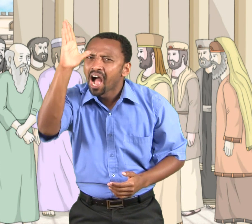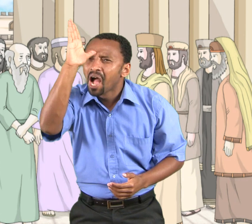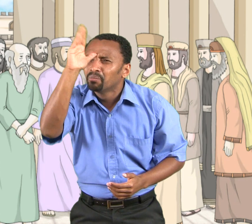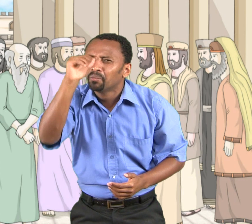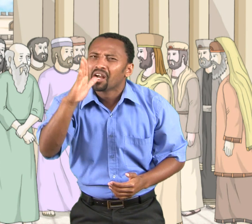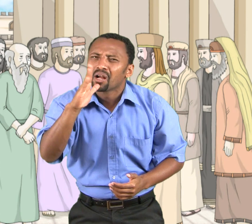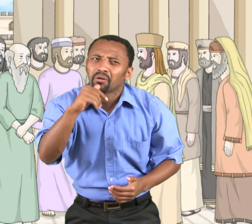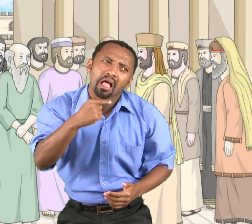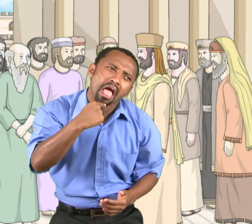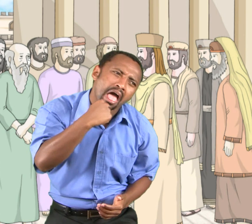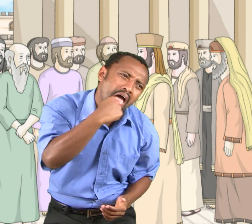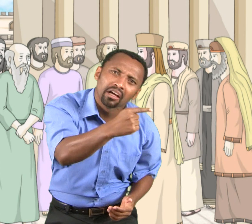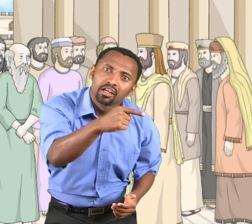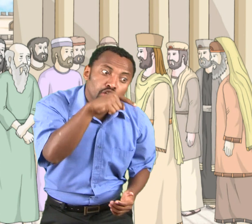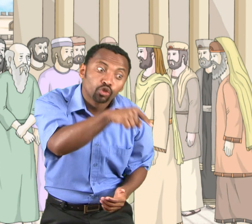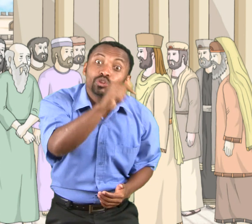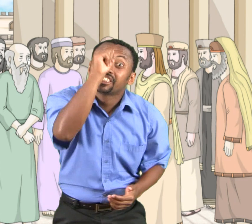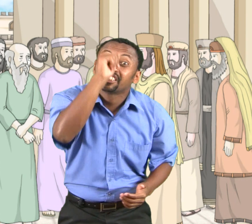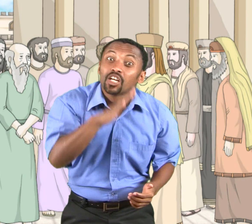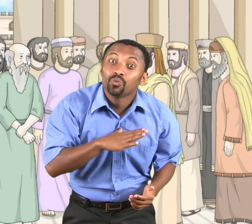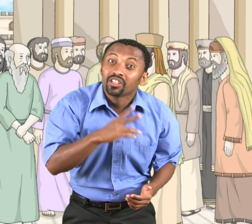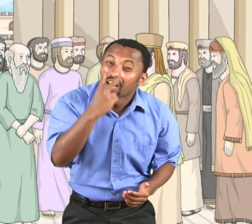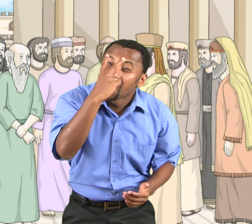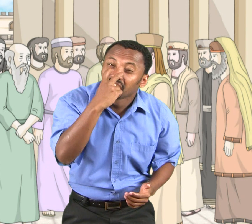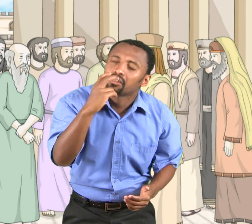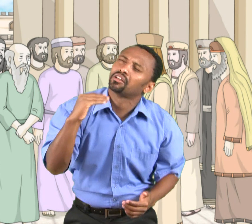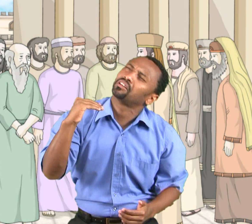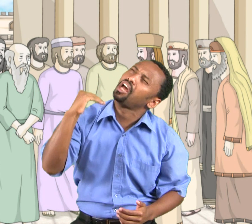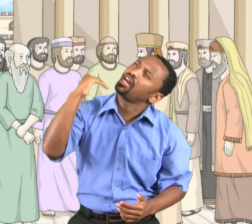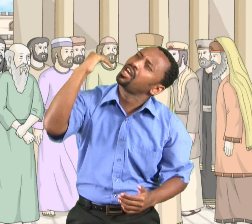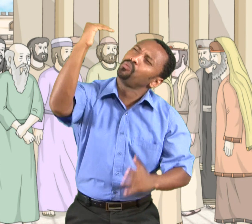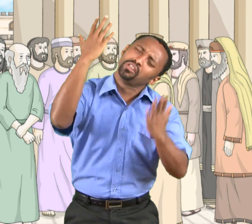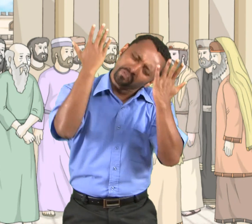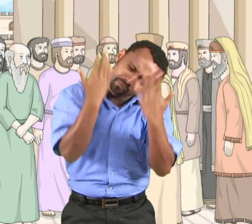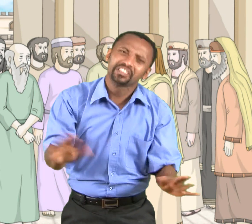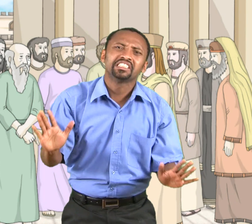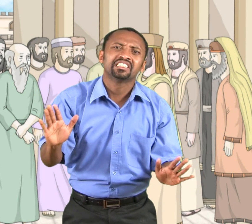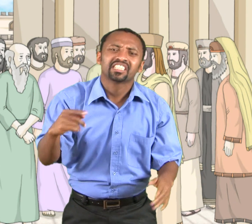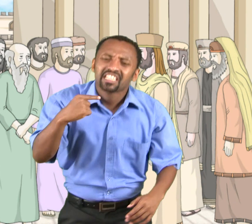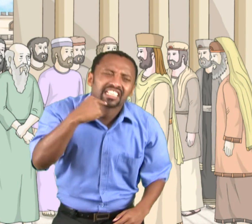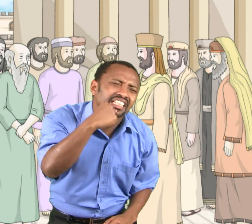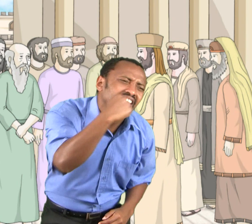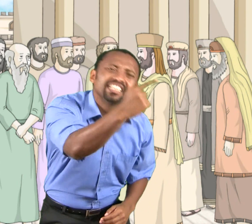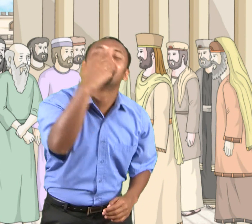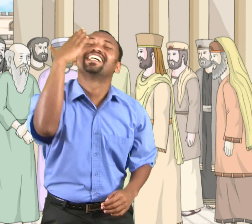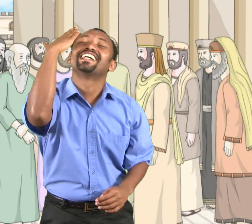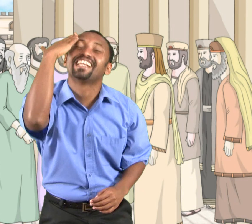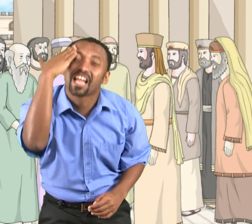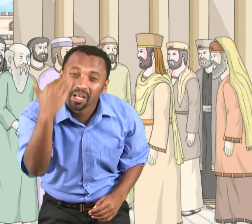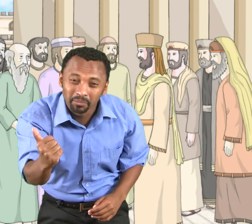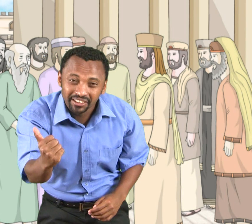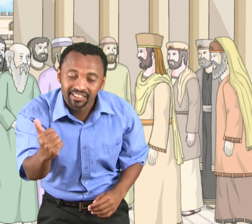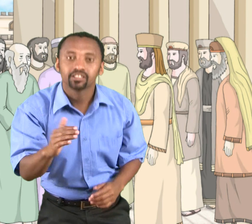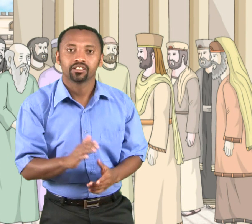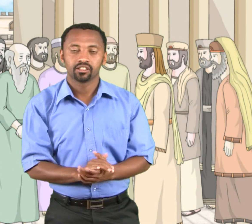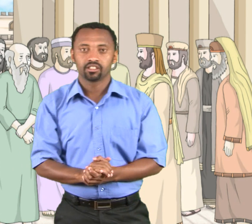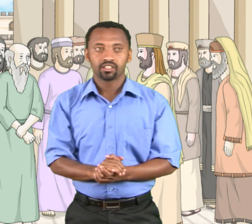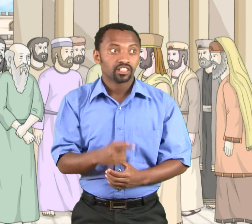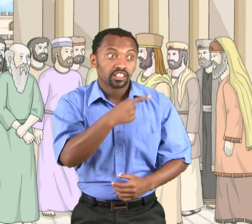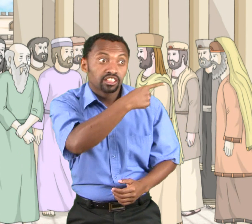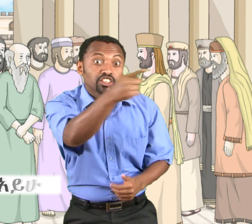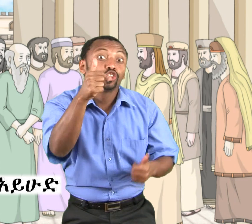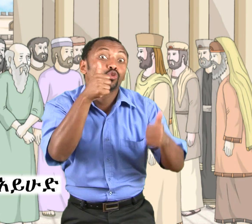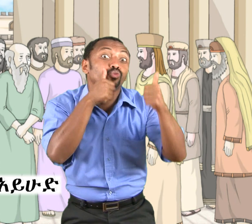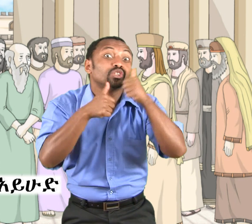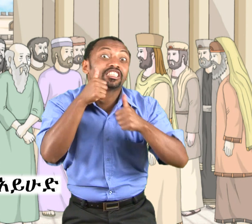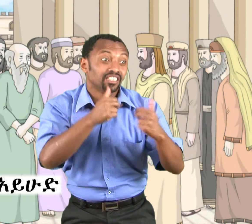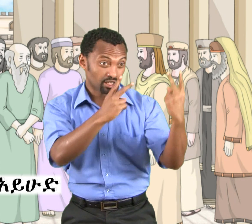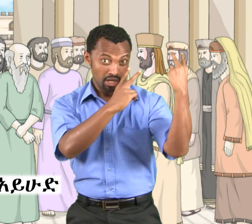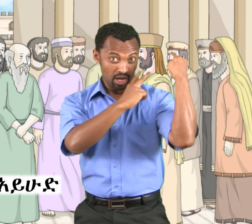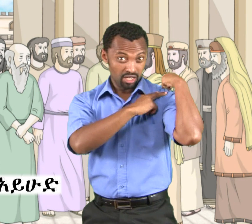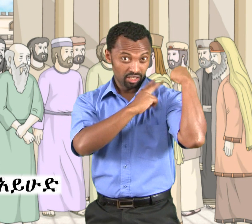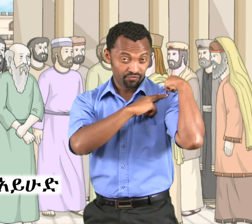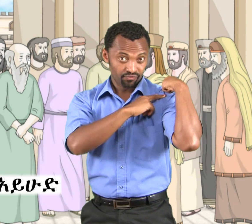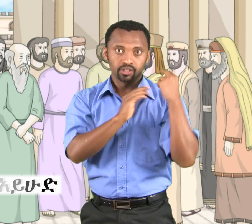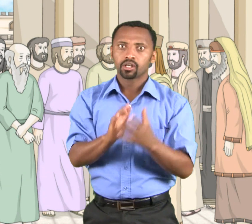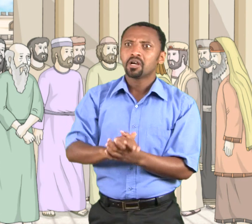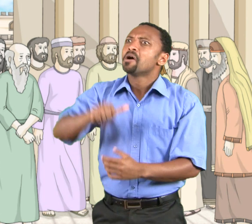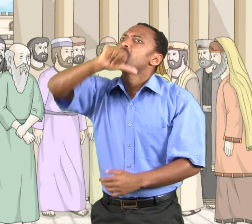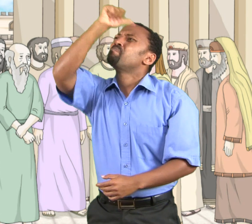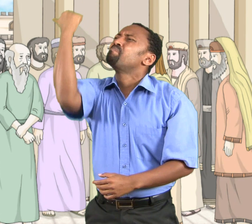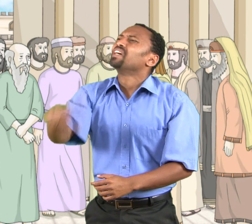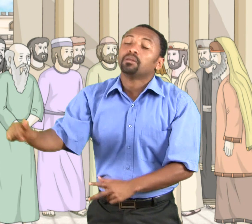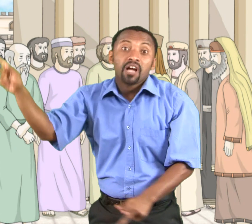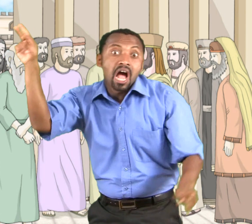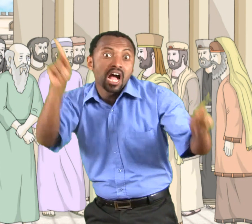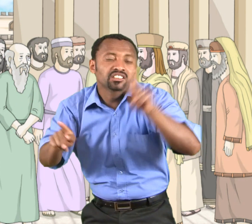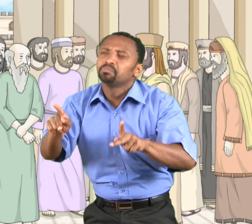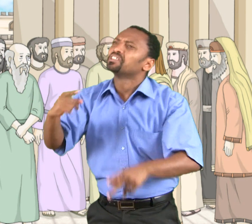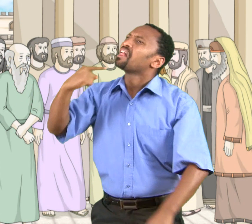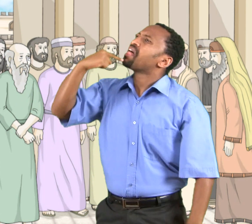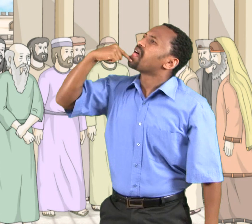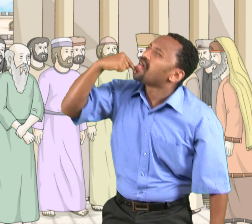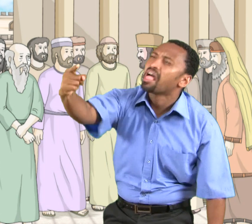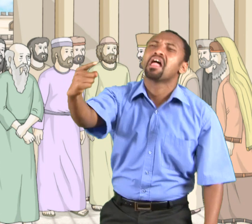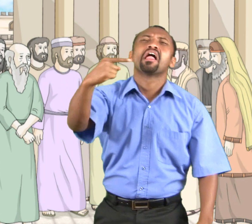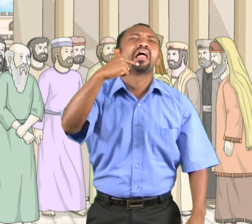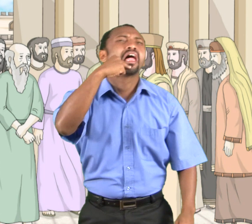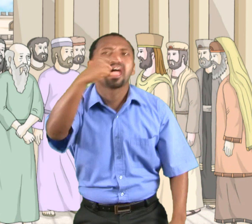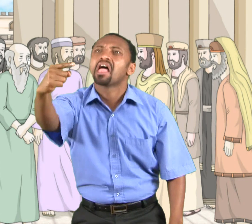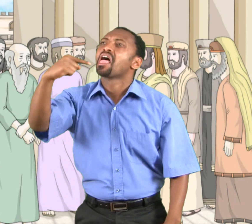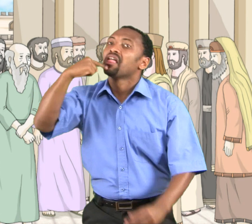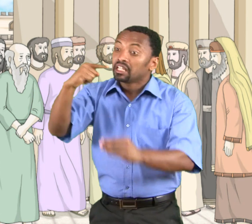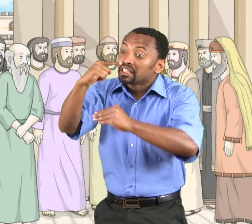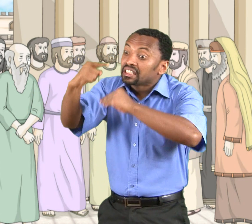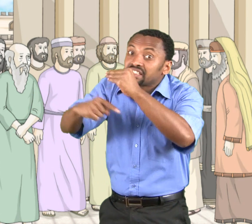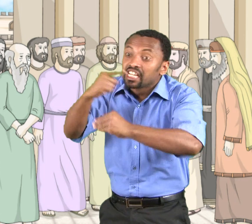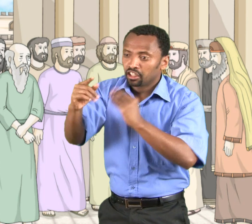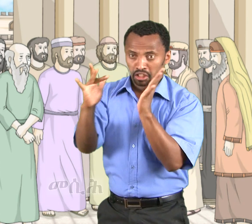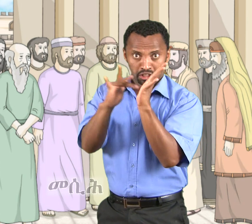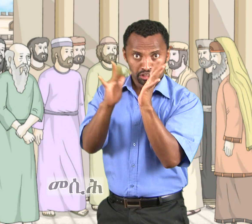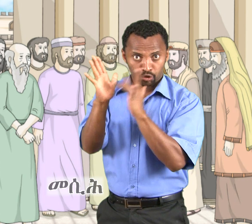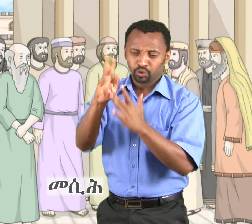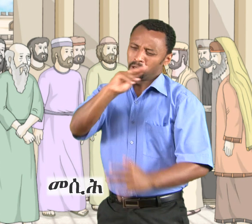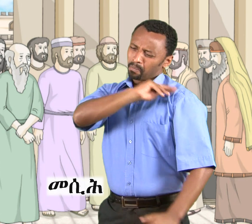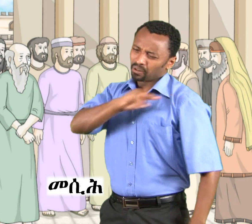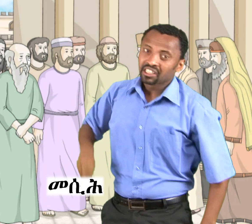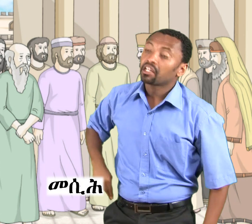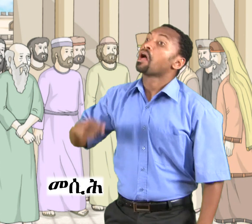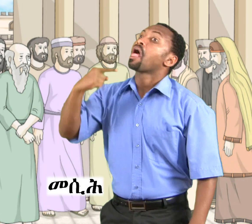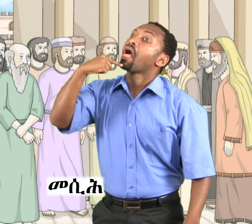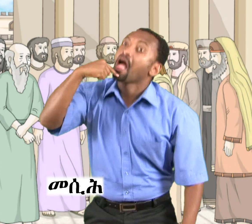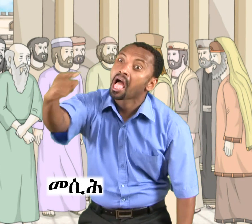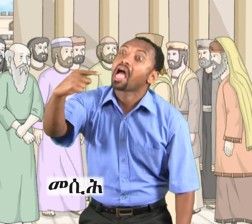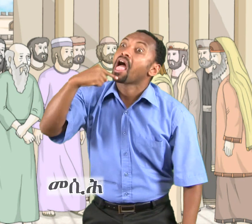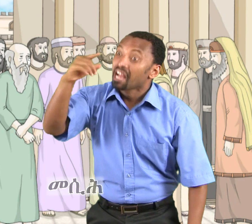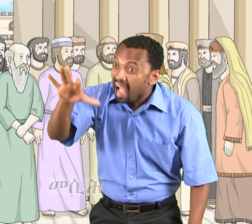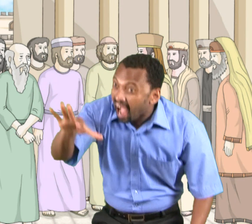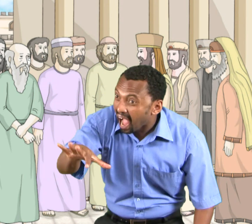His parents said this because they were afraid of the Jews.